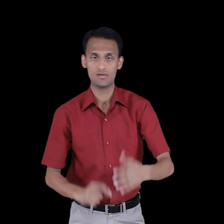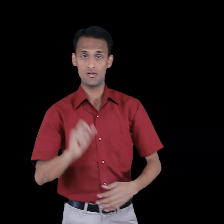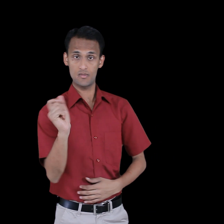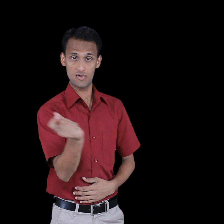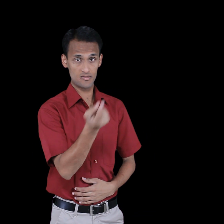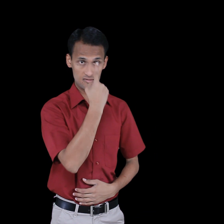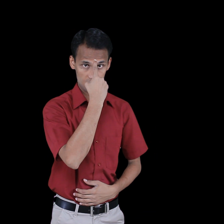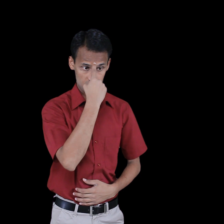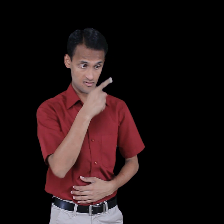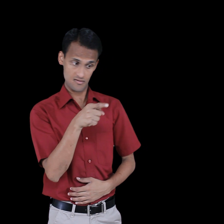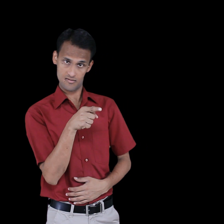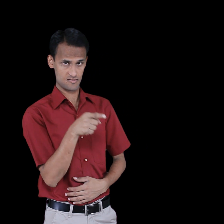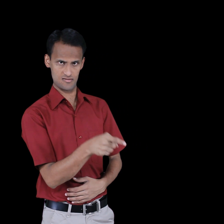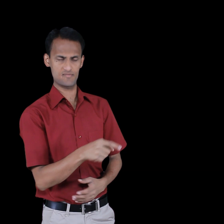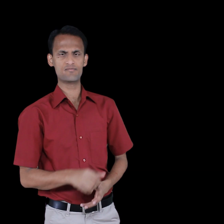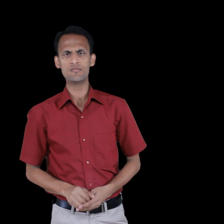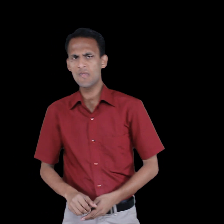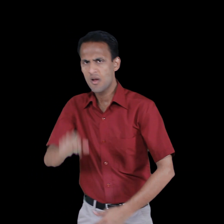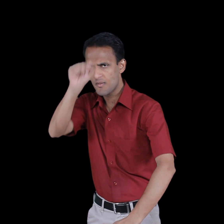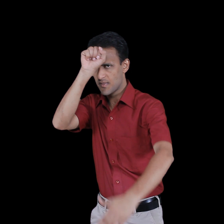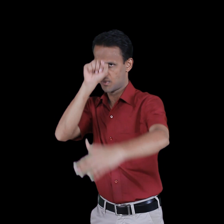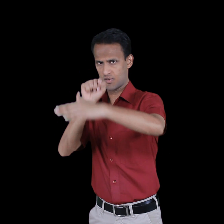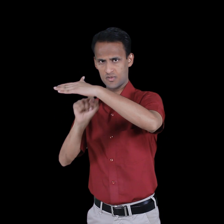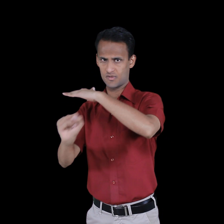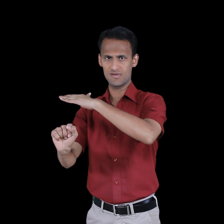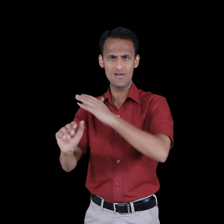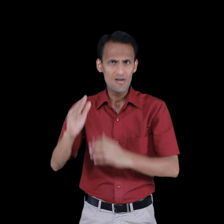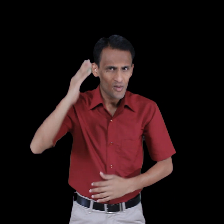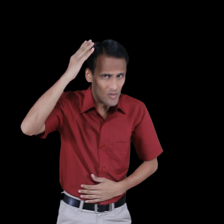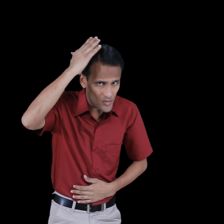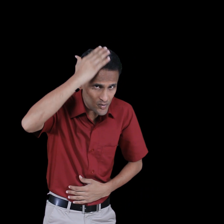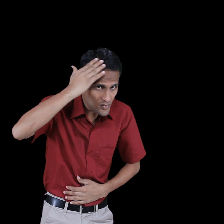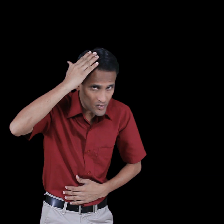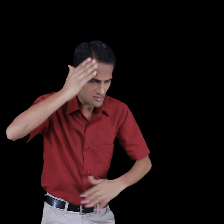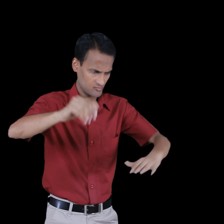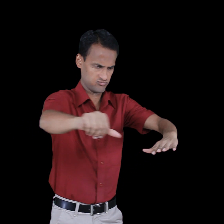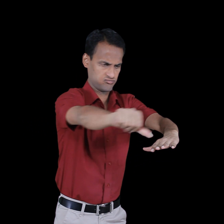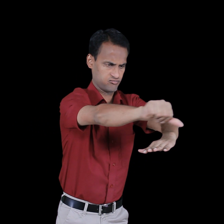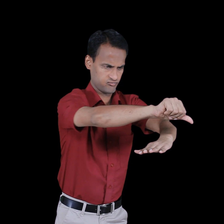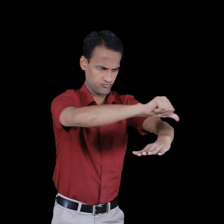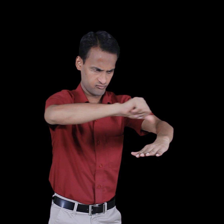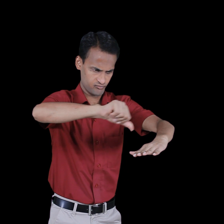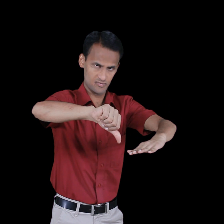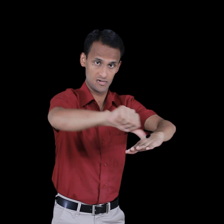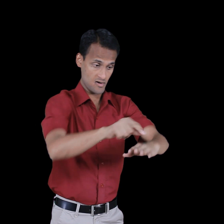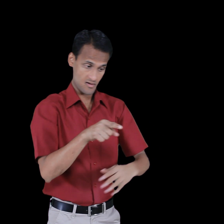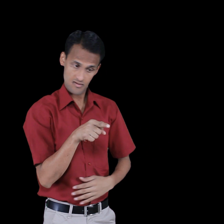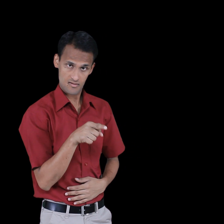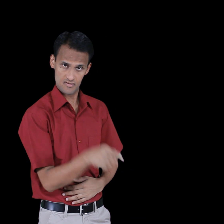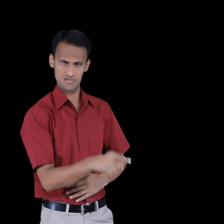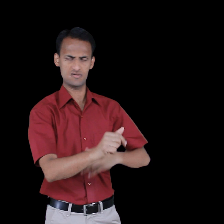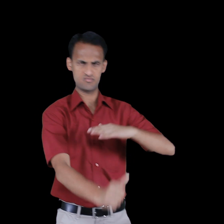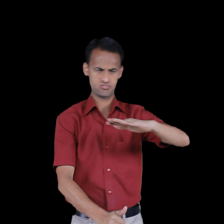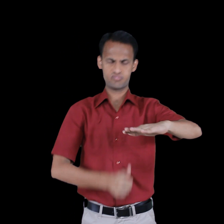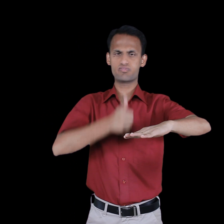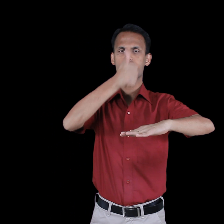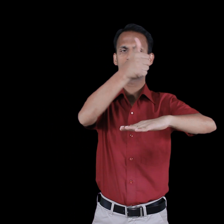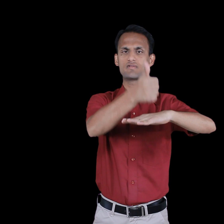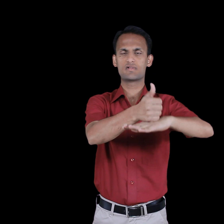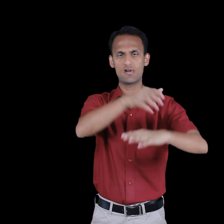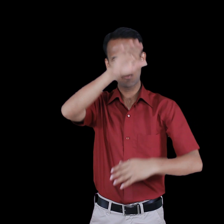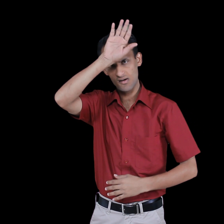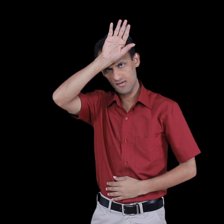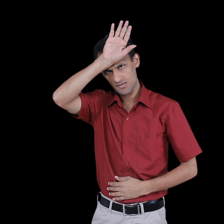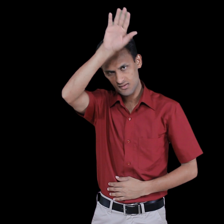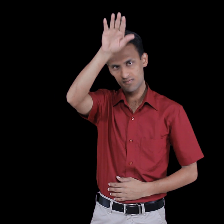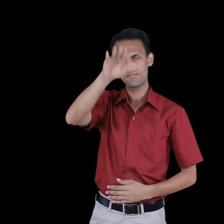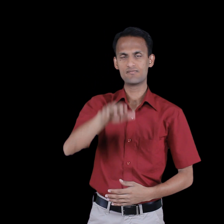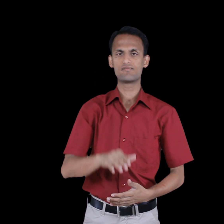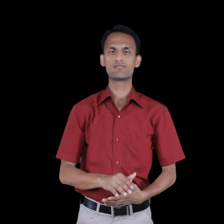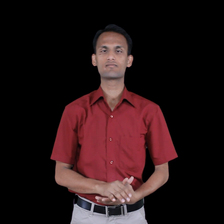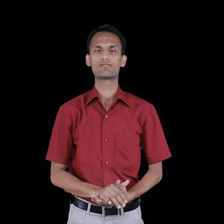Samuel anoints David as king